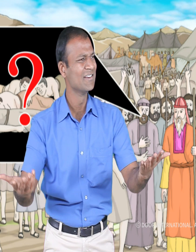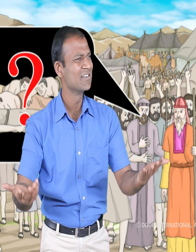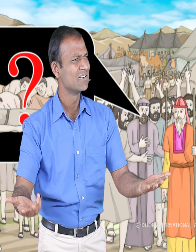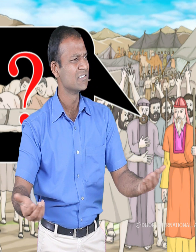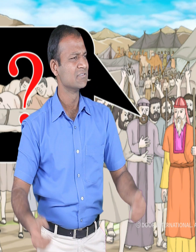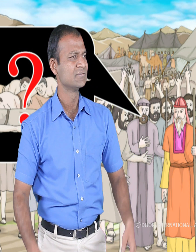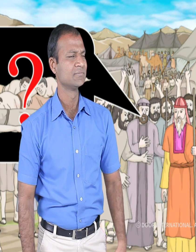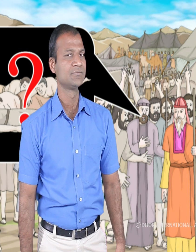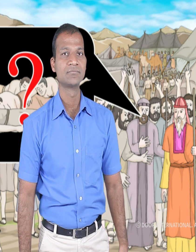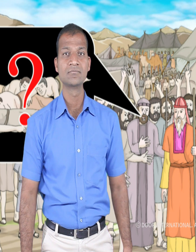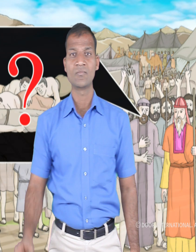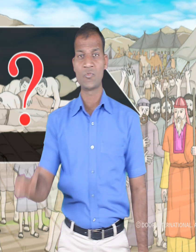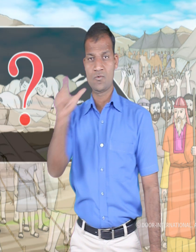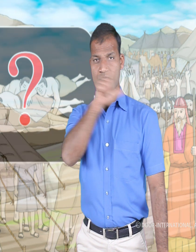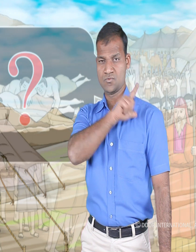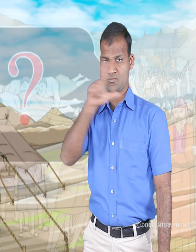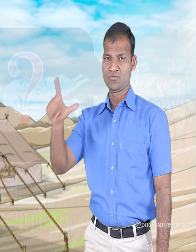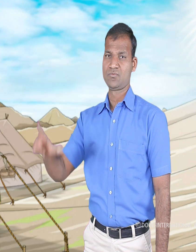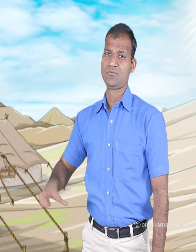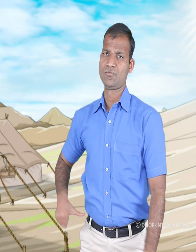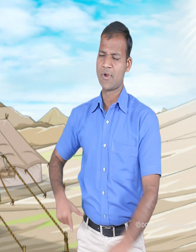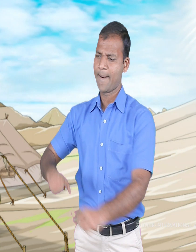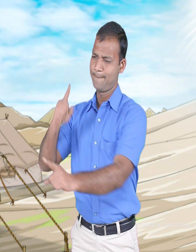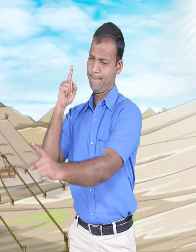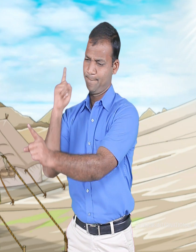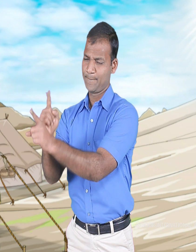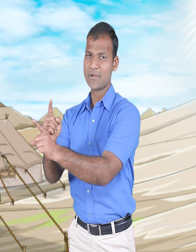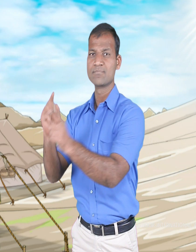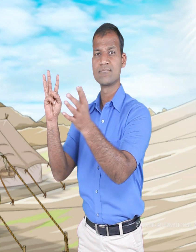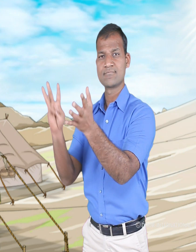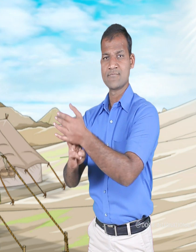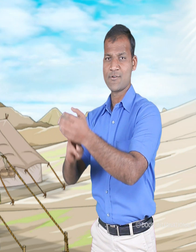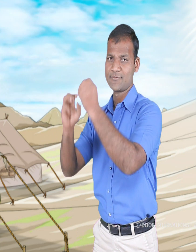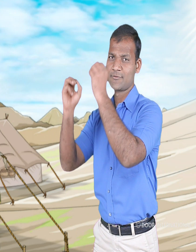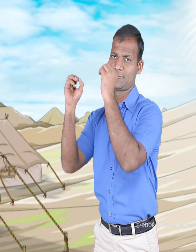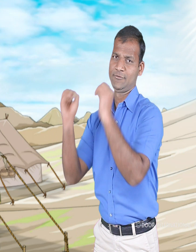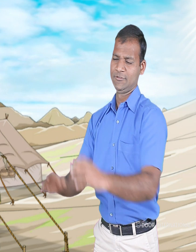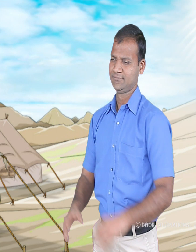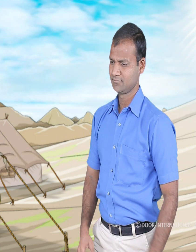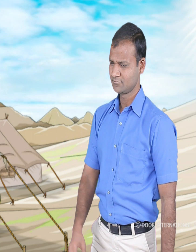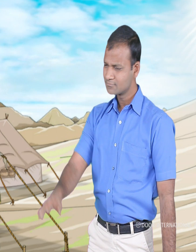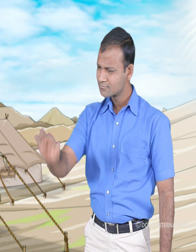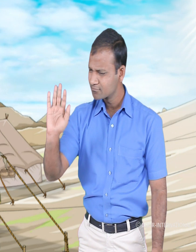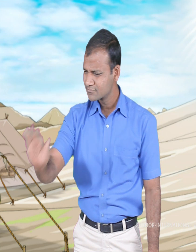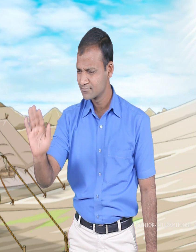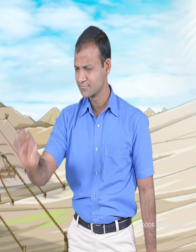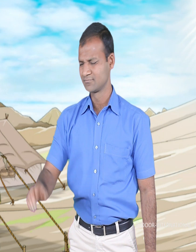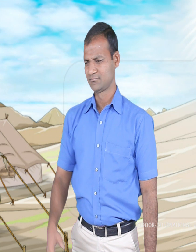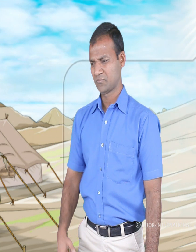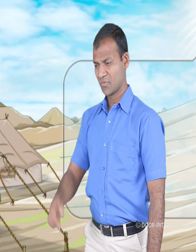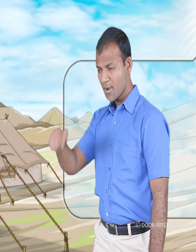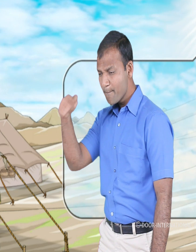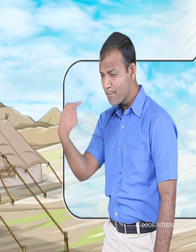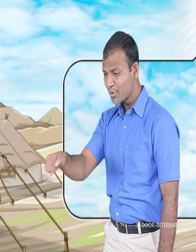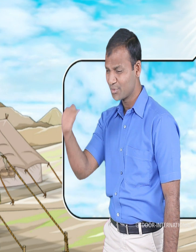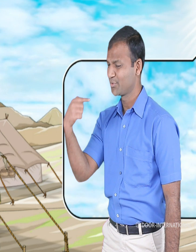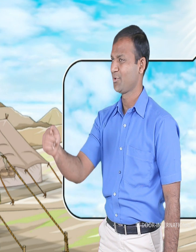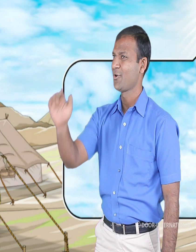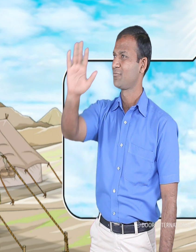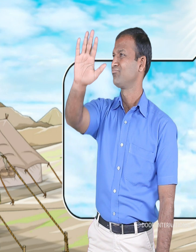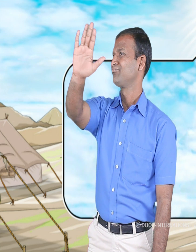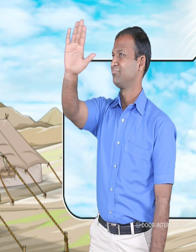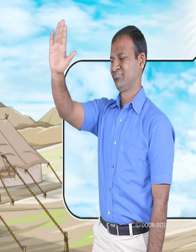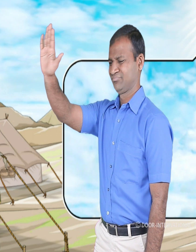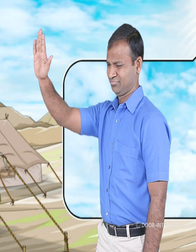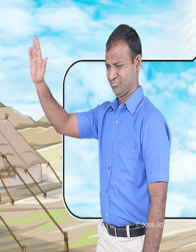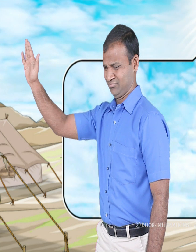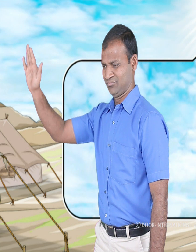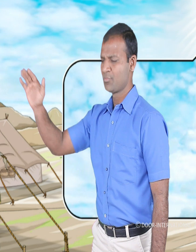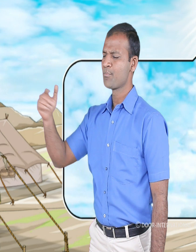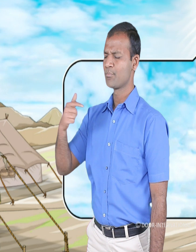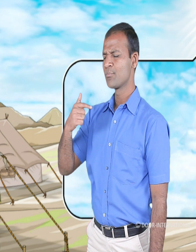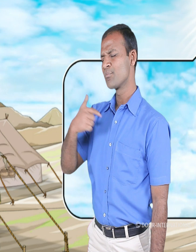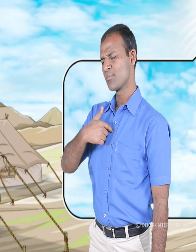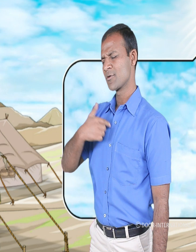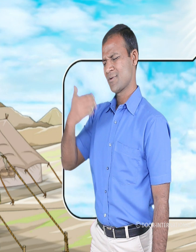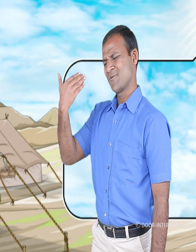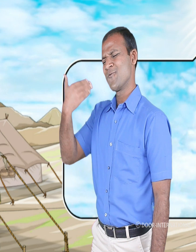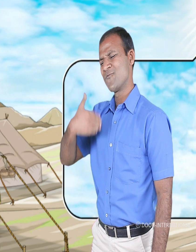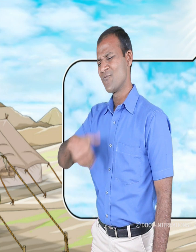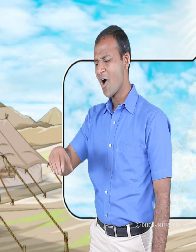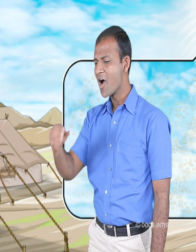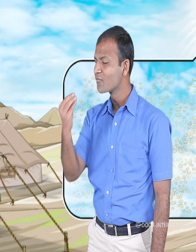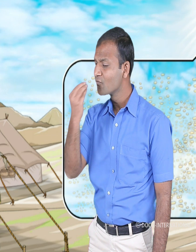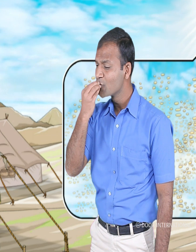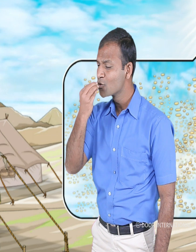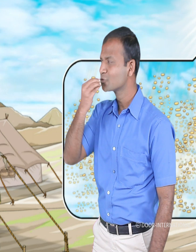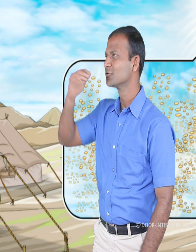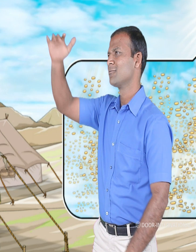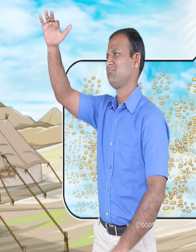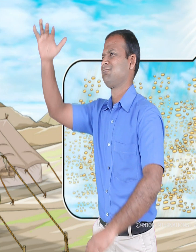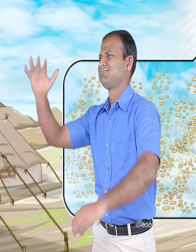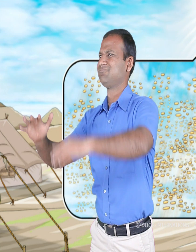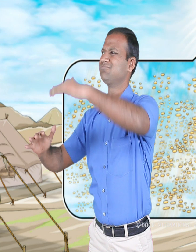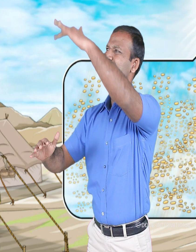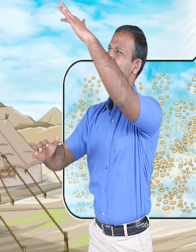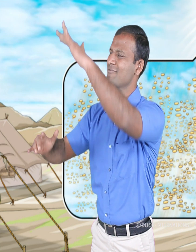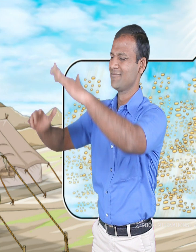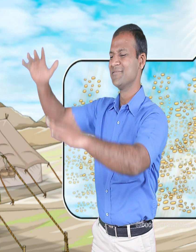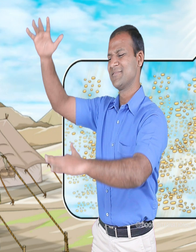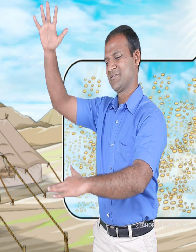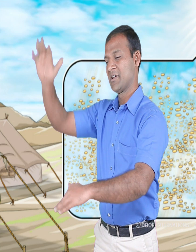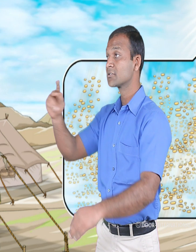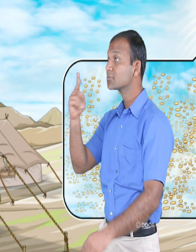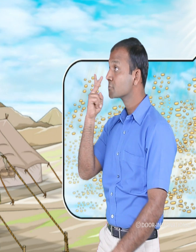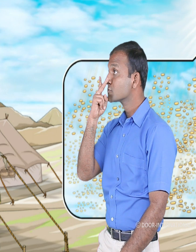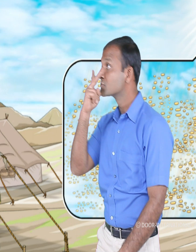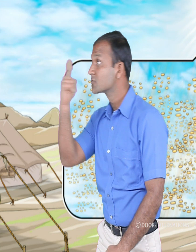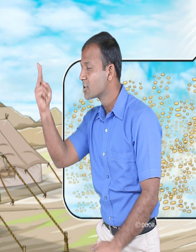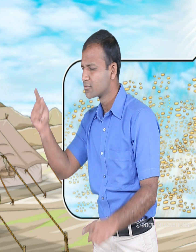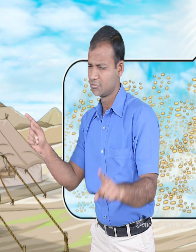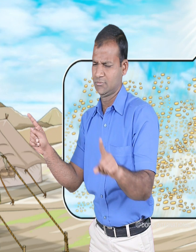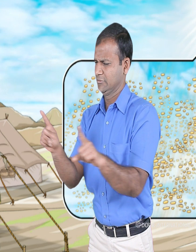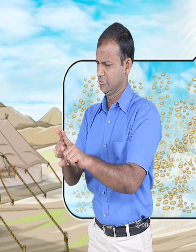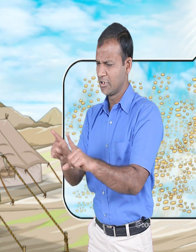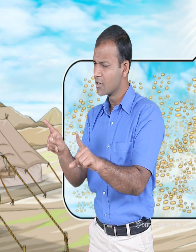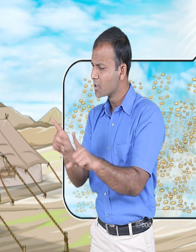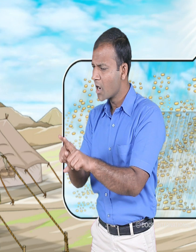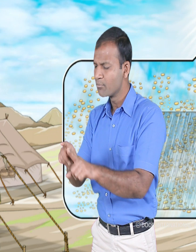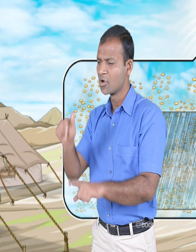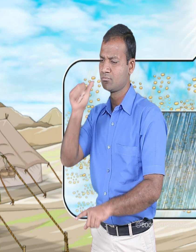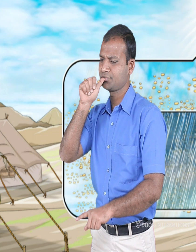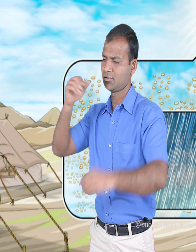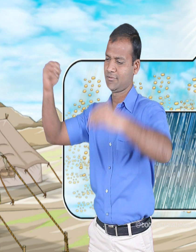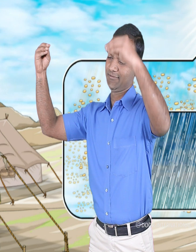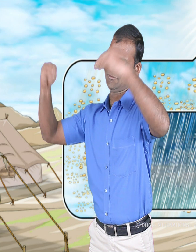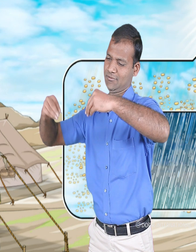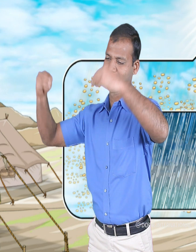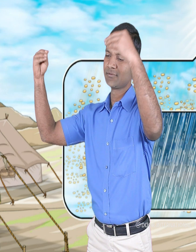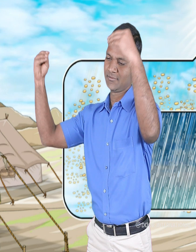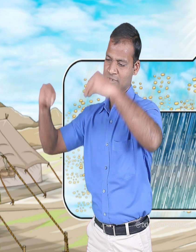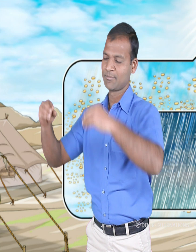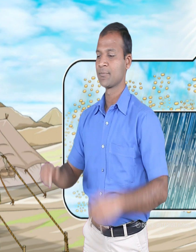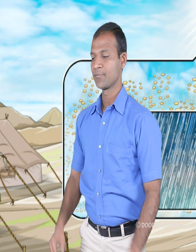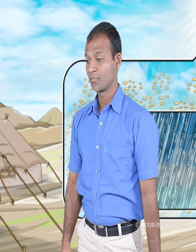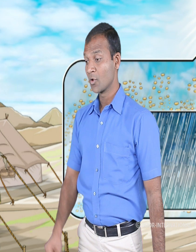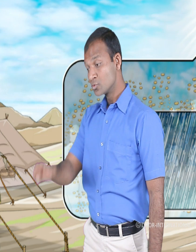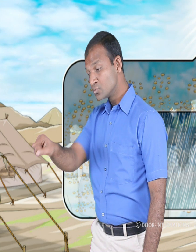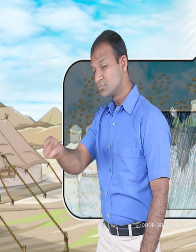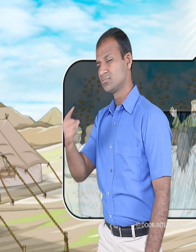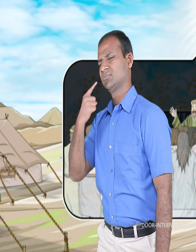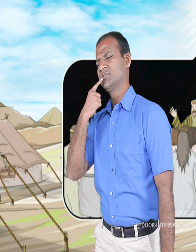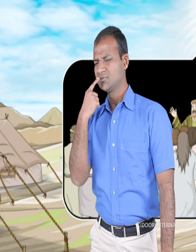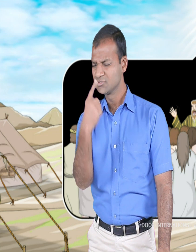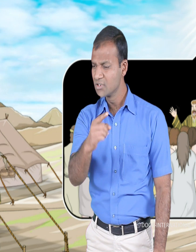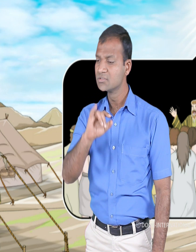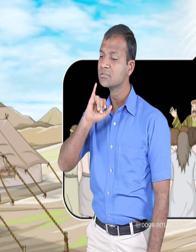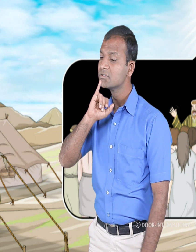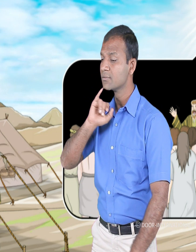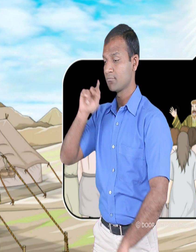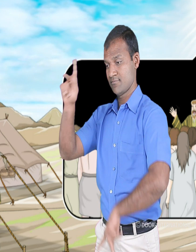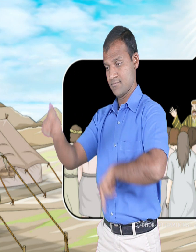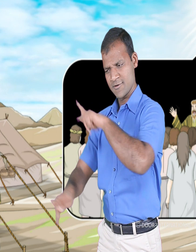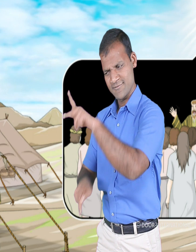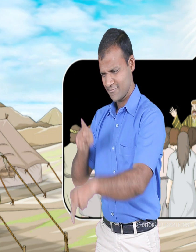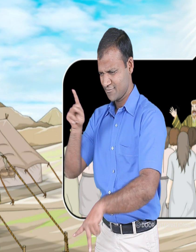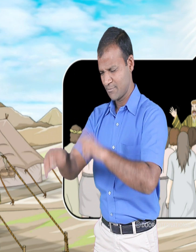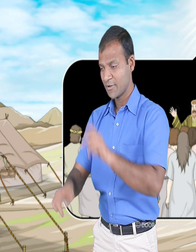Then the LORD said to Moses, “Behold, I will rain down bread from heaven for you.